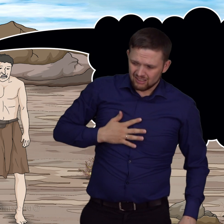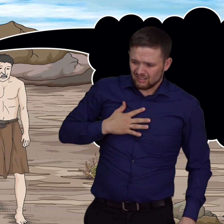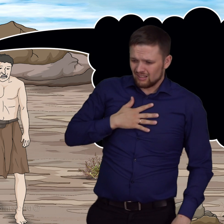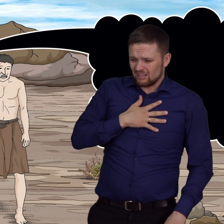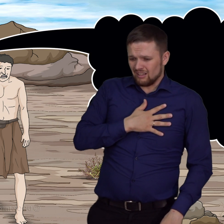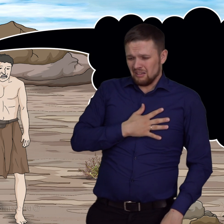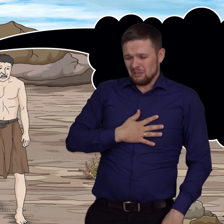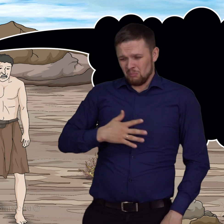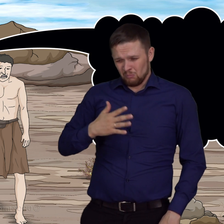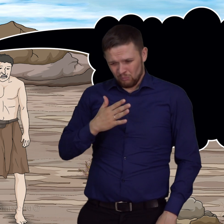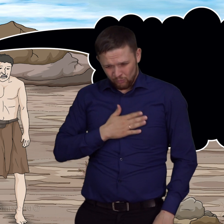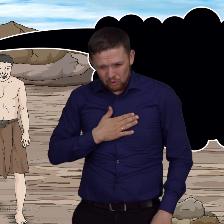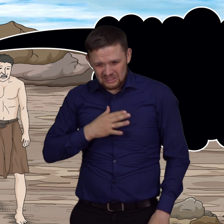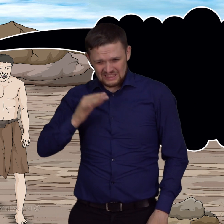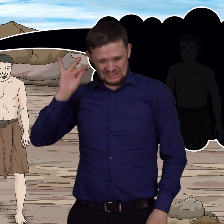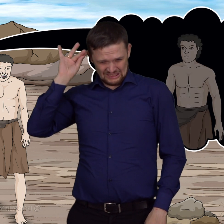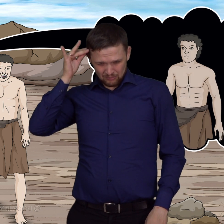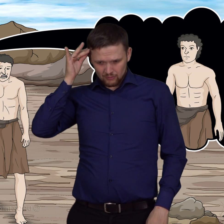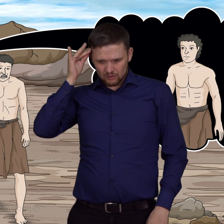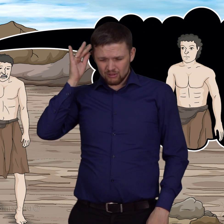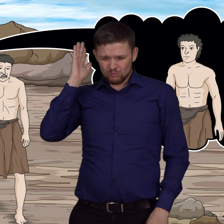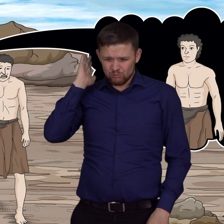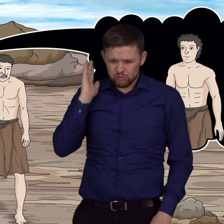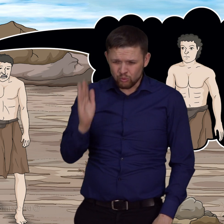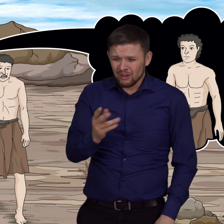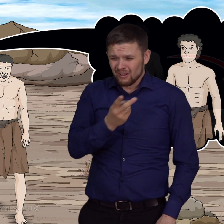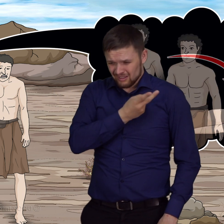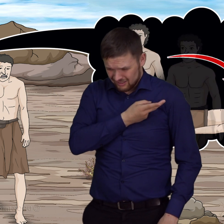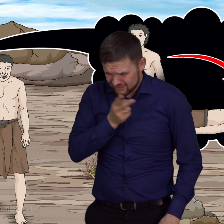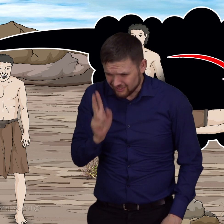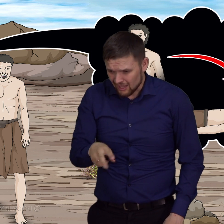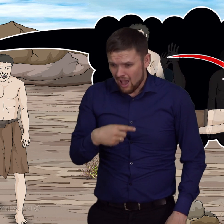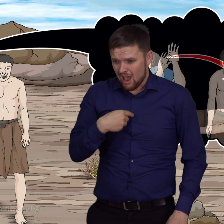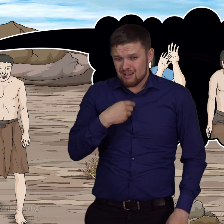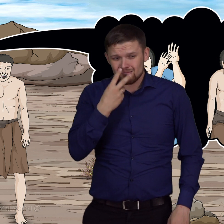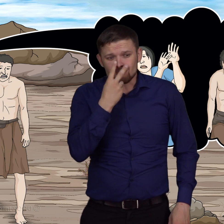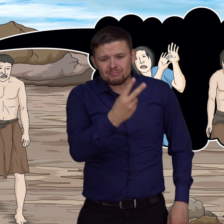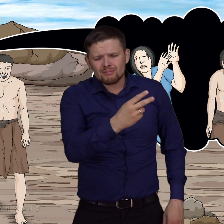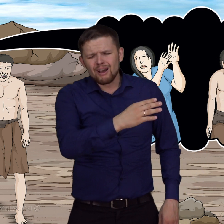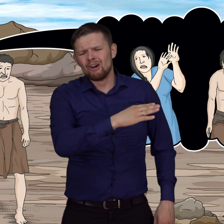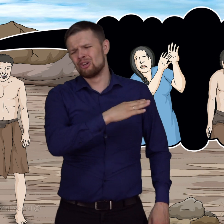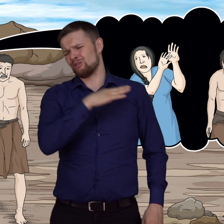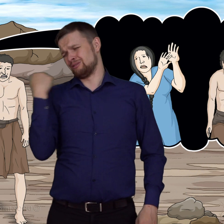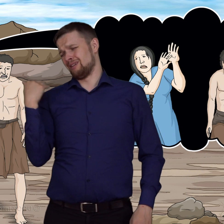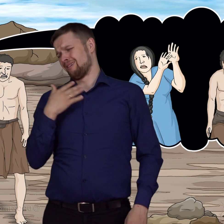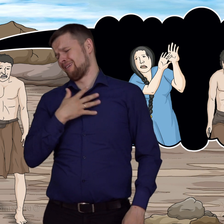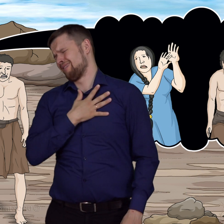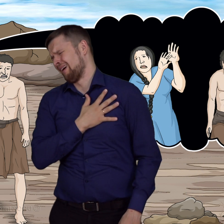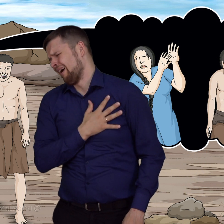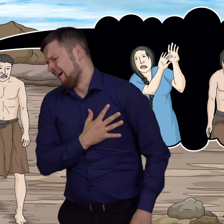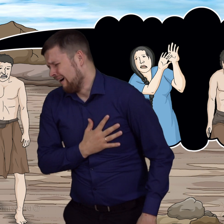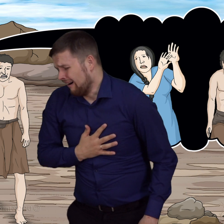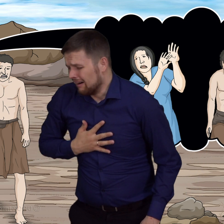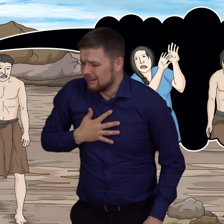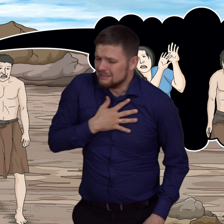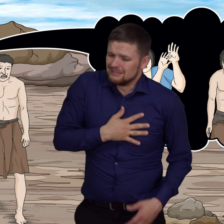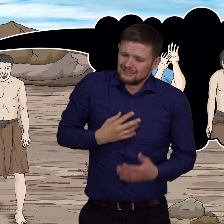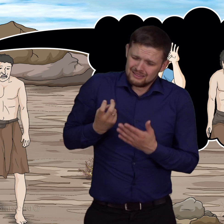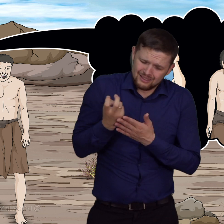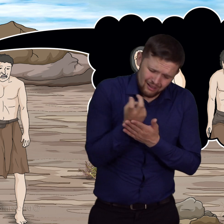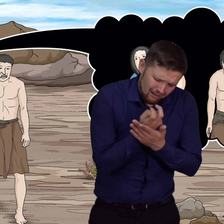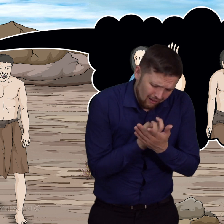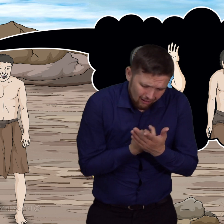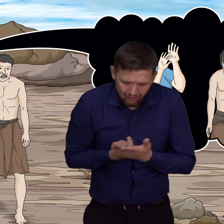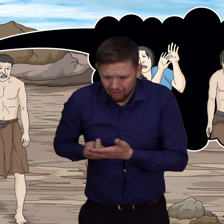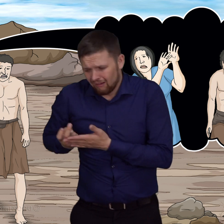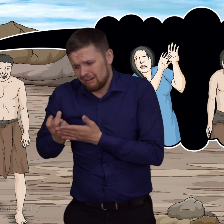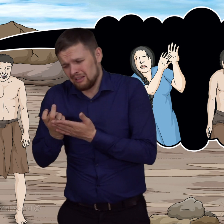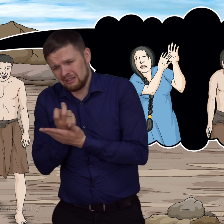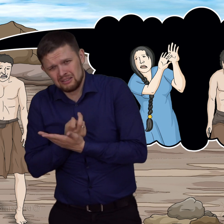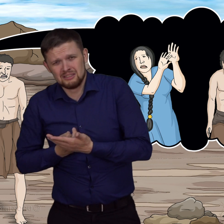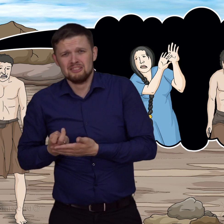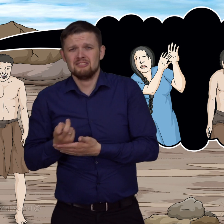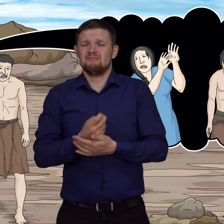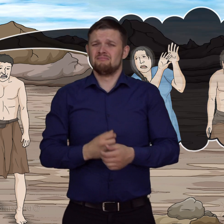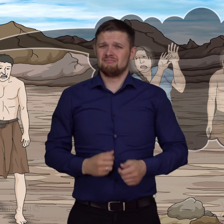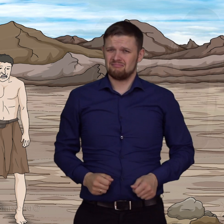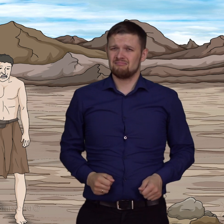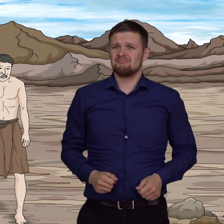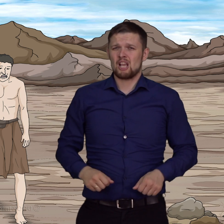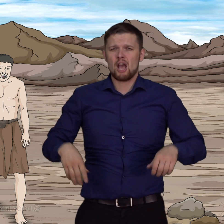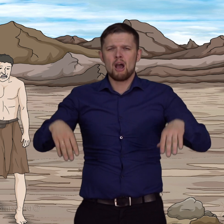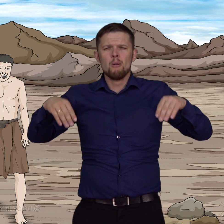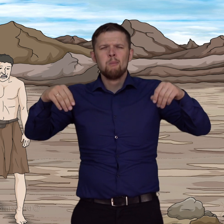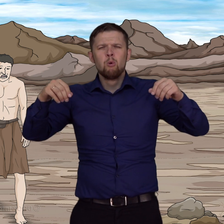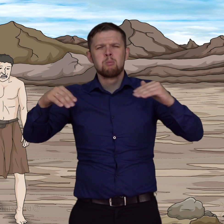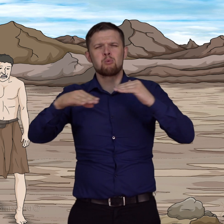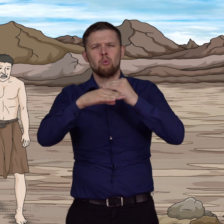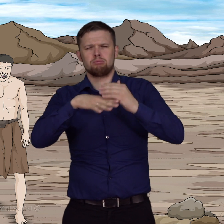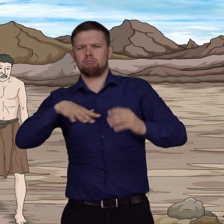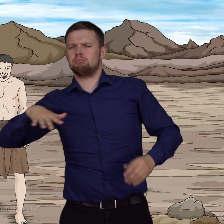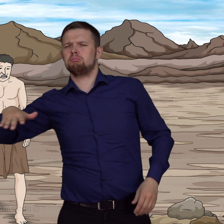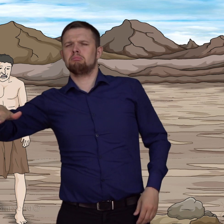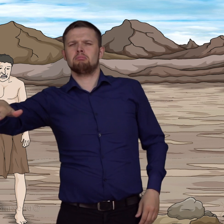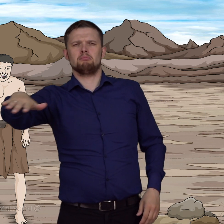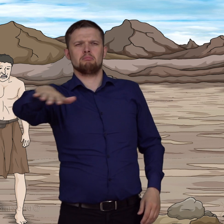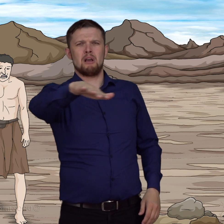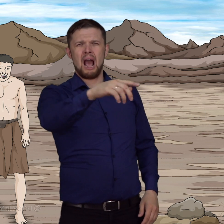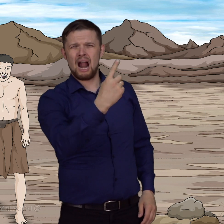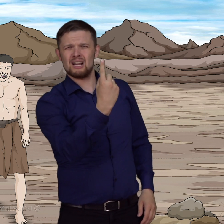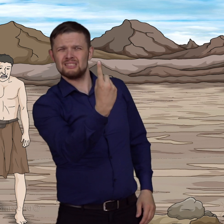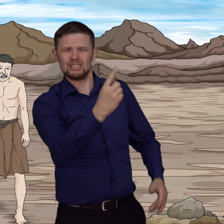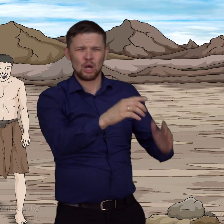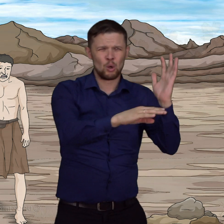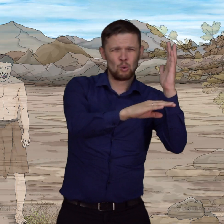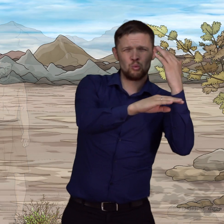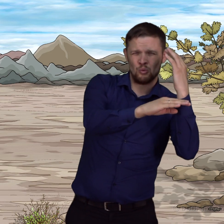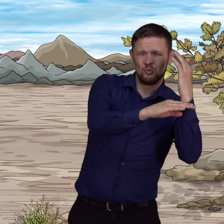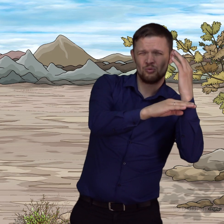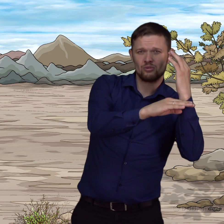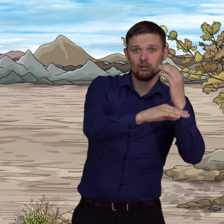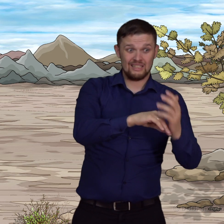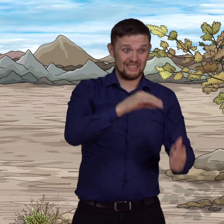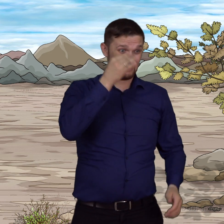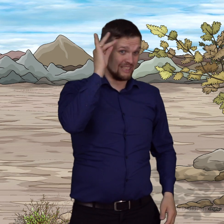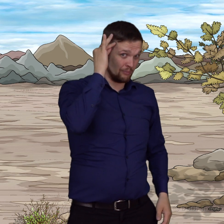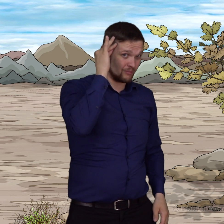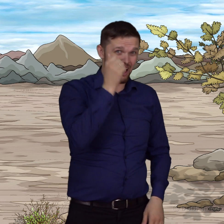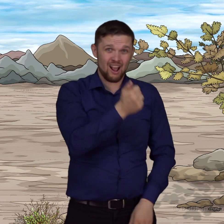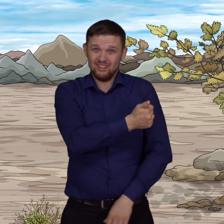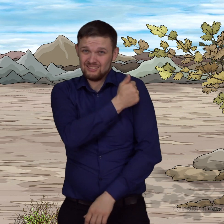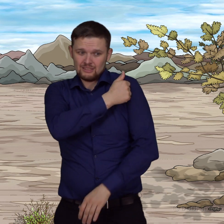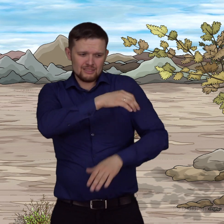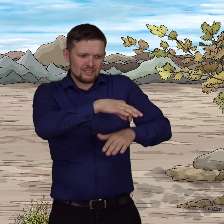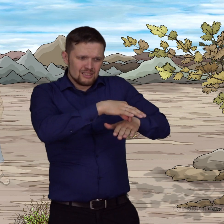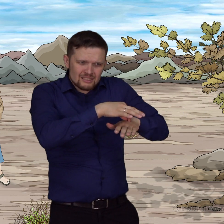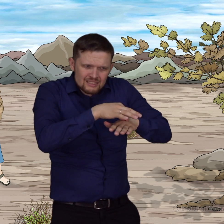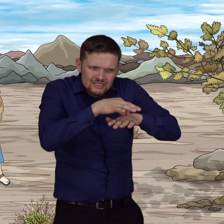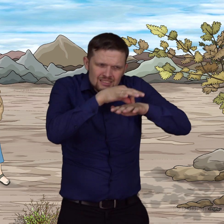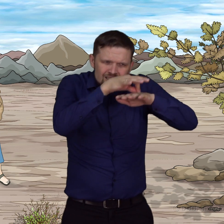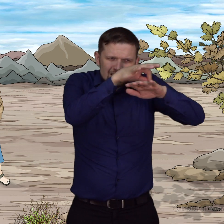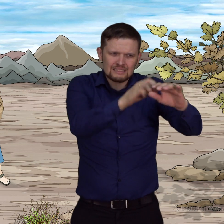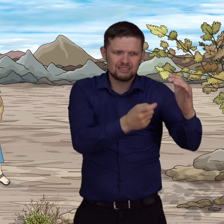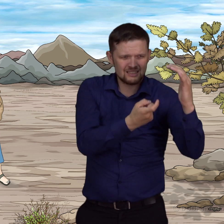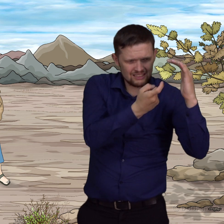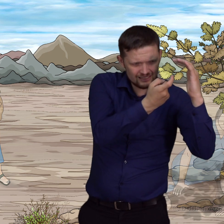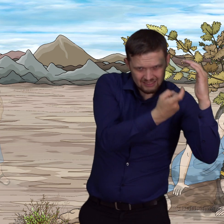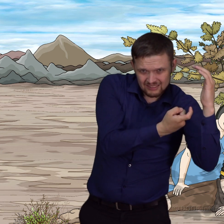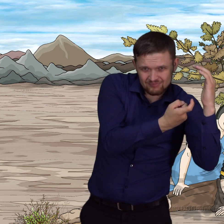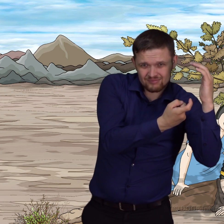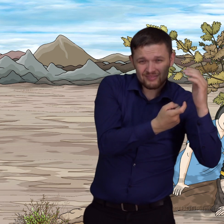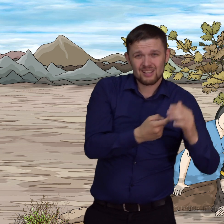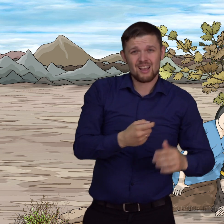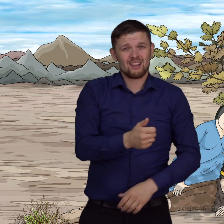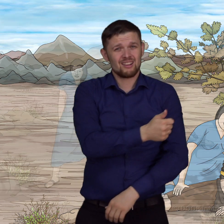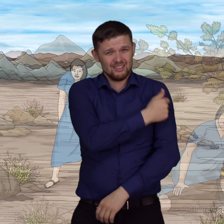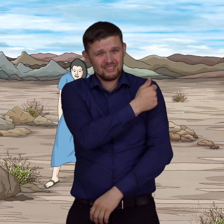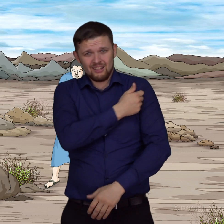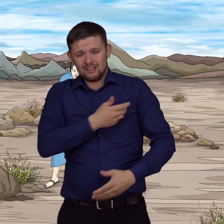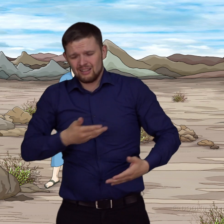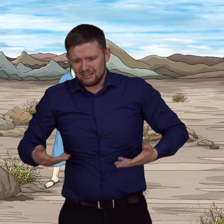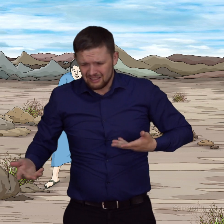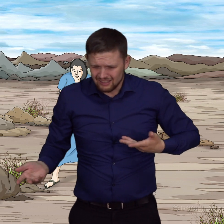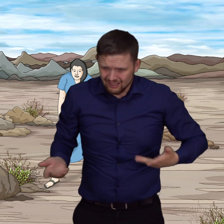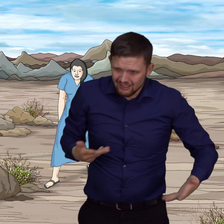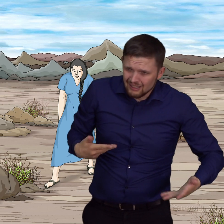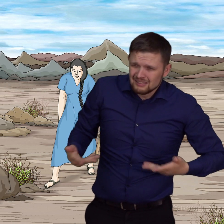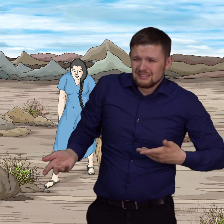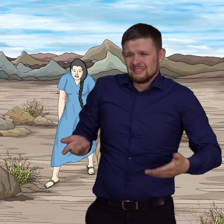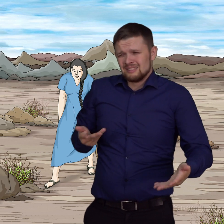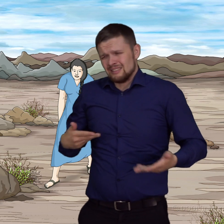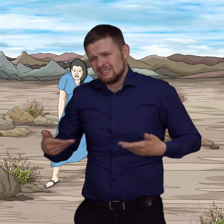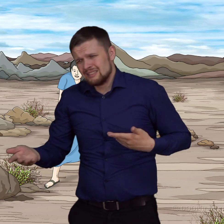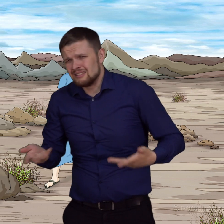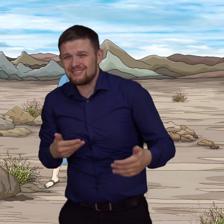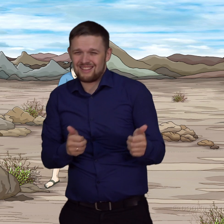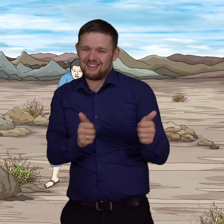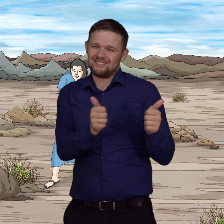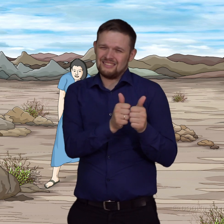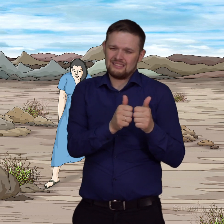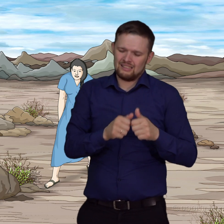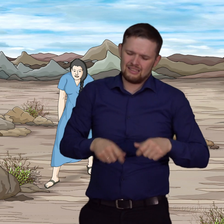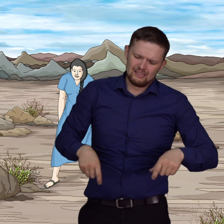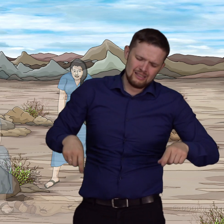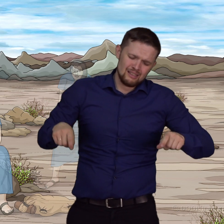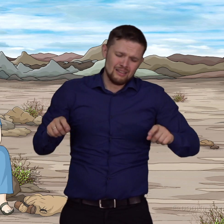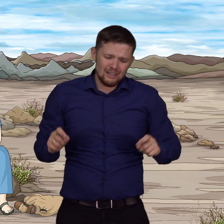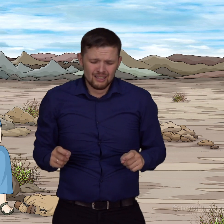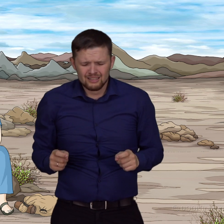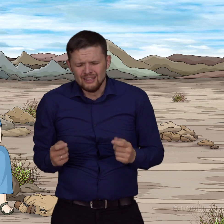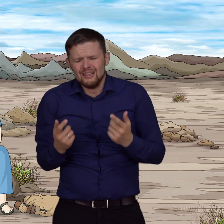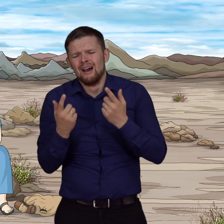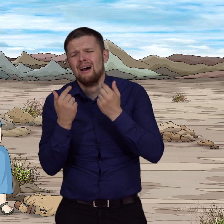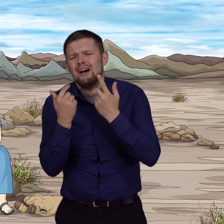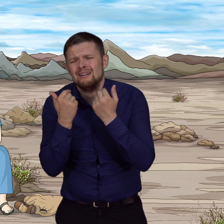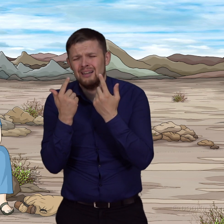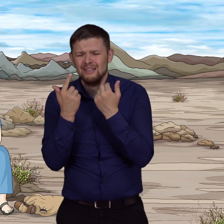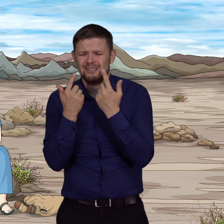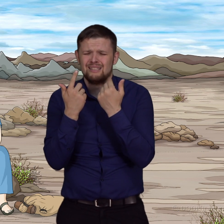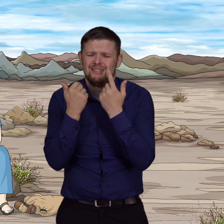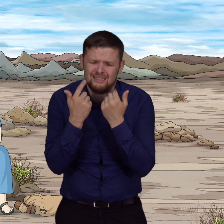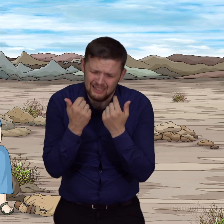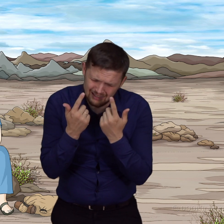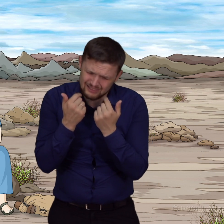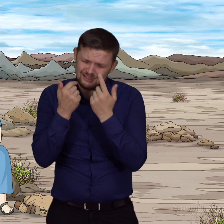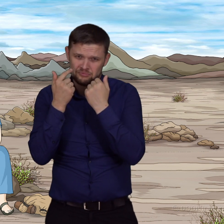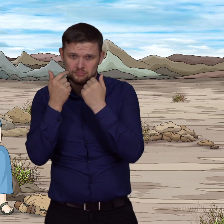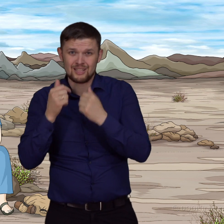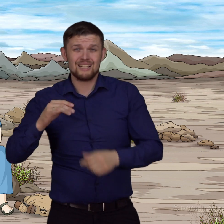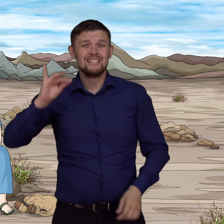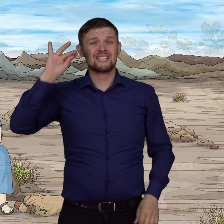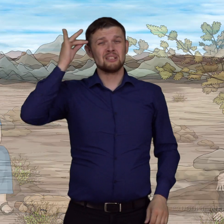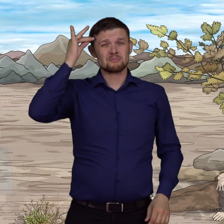Then she went off and sat down nearby, about a bowshot away, for she said, “I cannot bear to watch the boy die!”